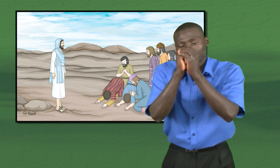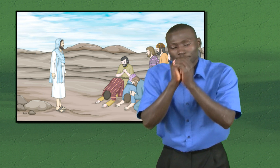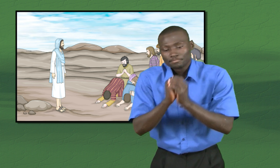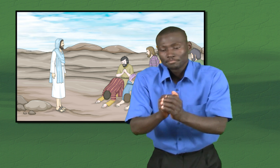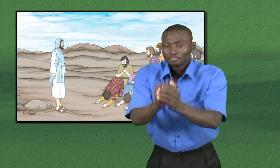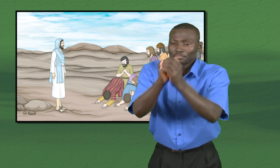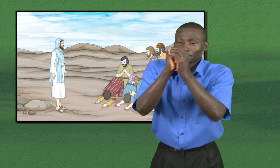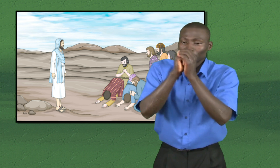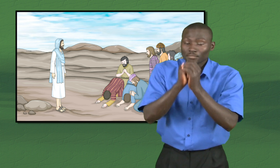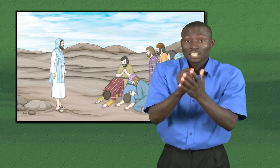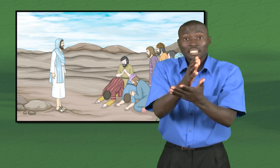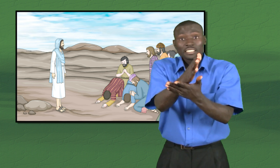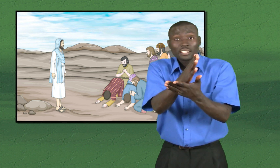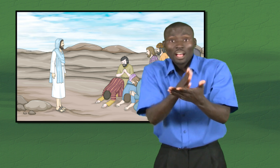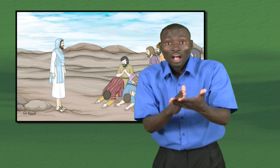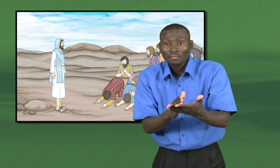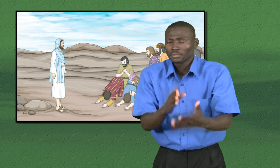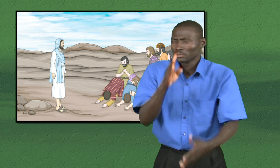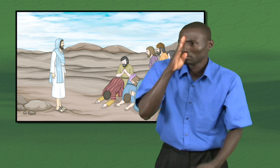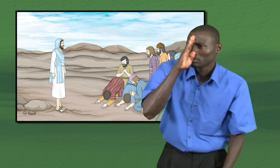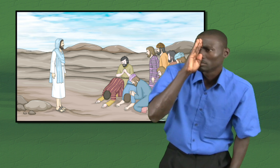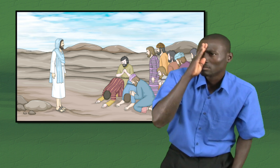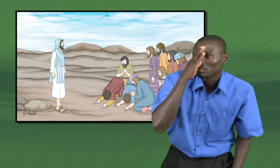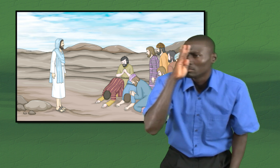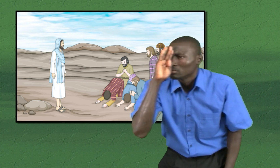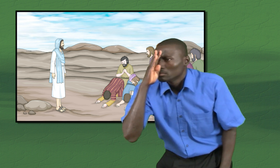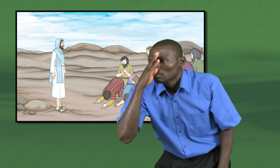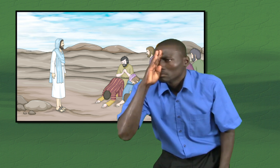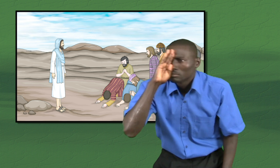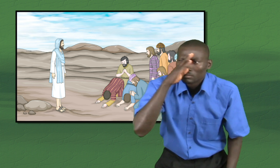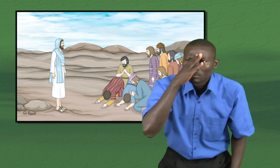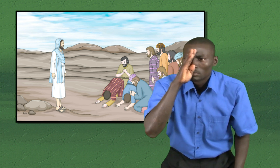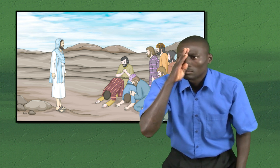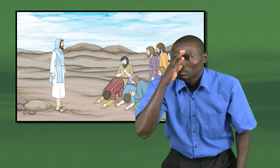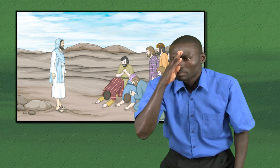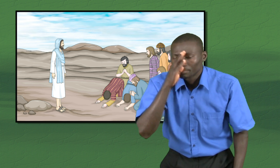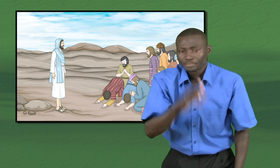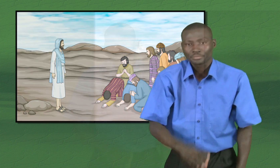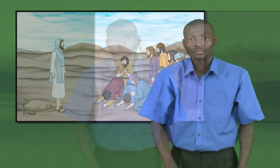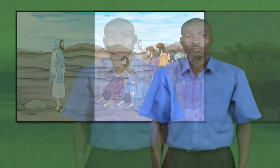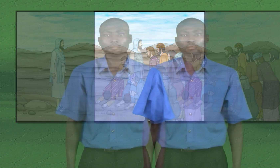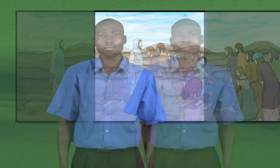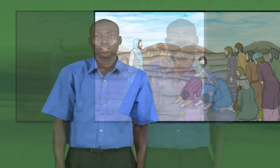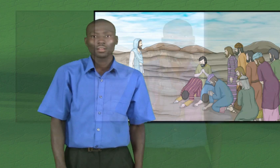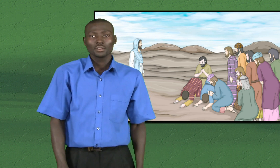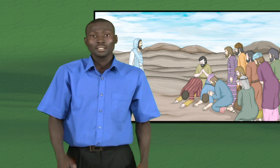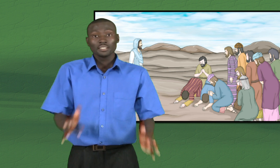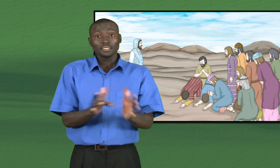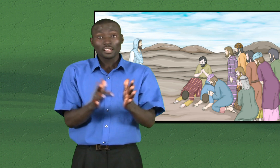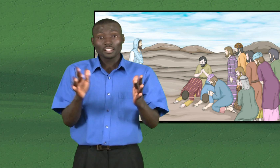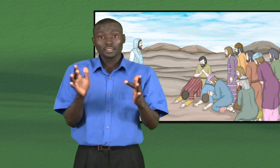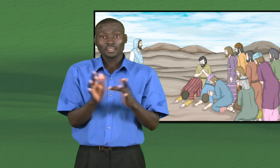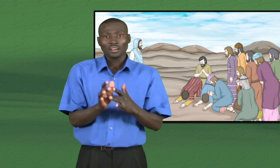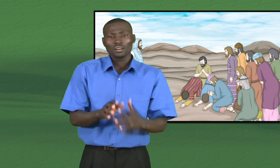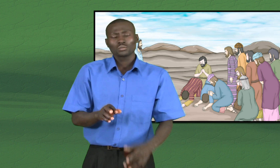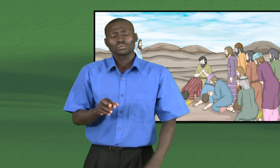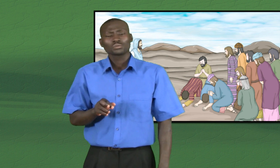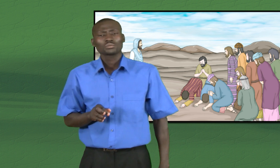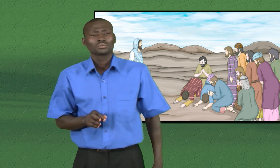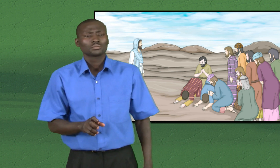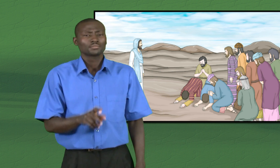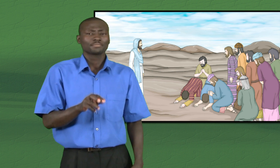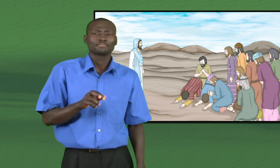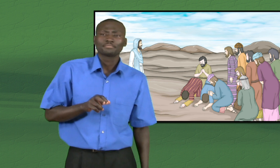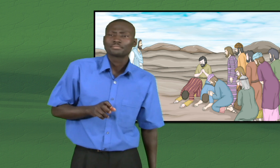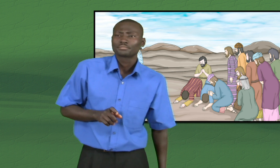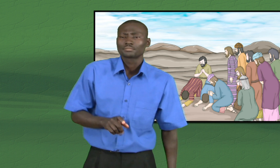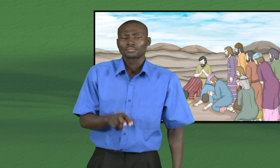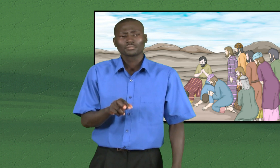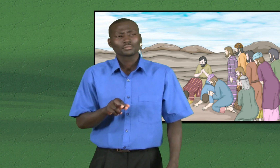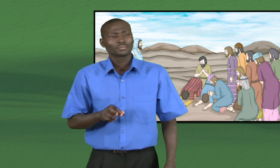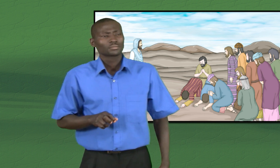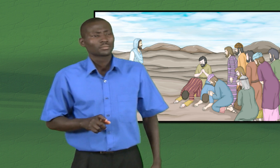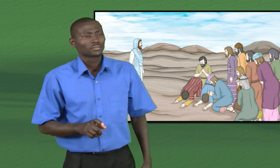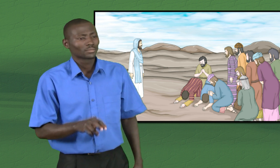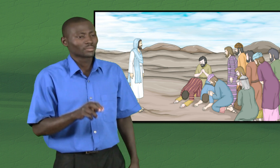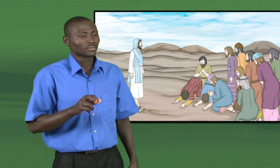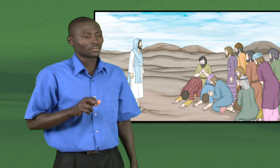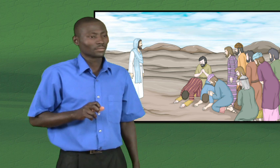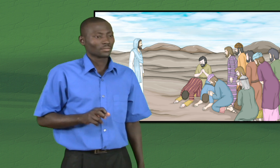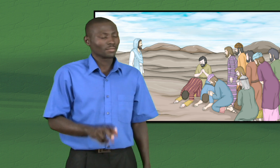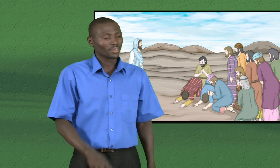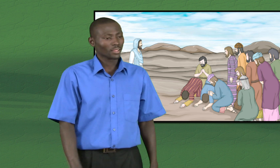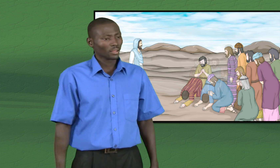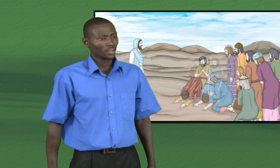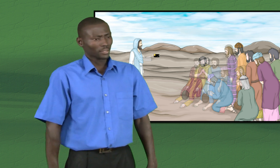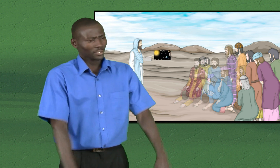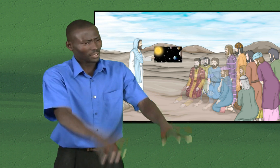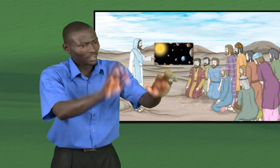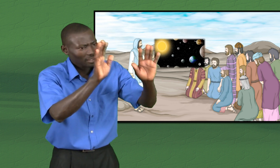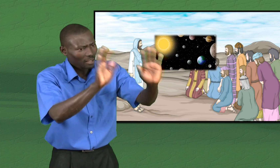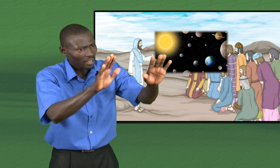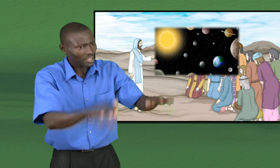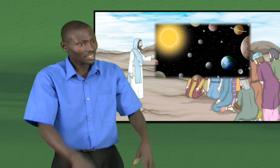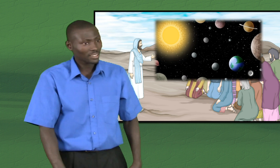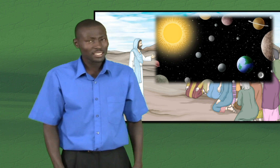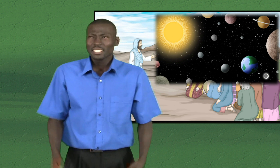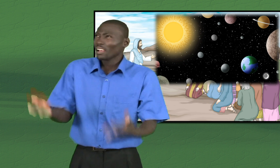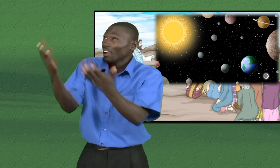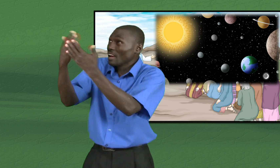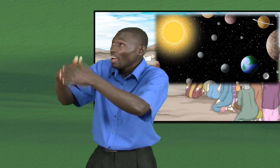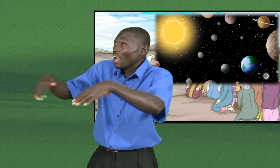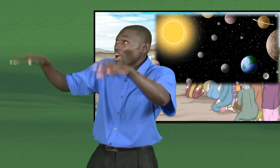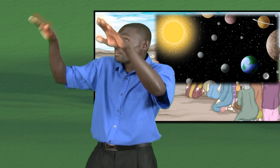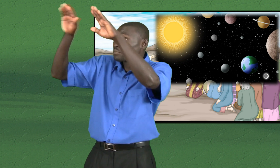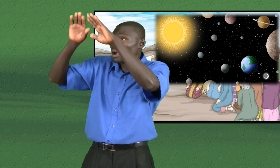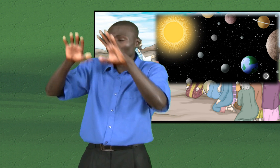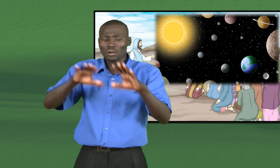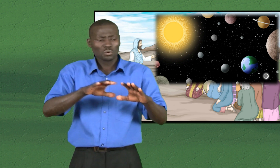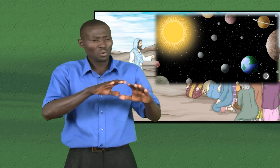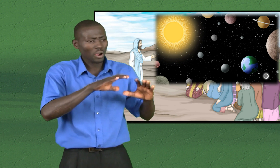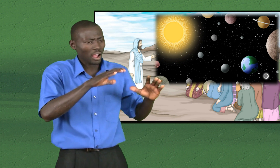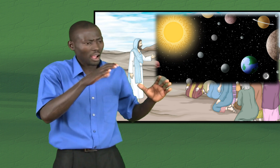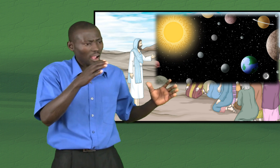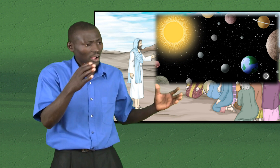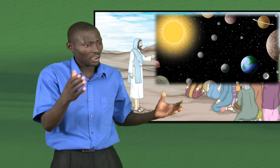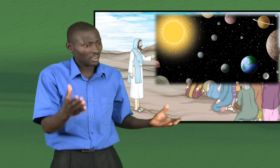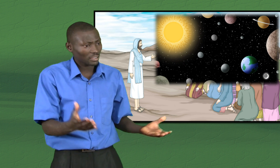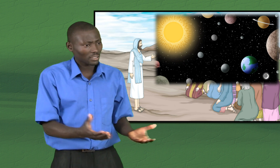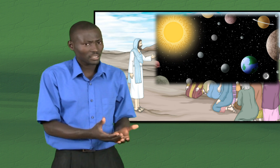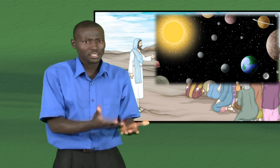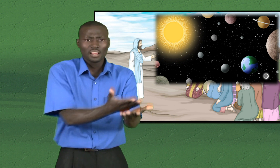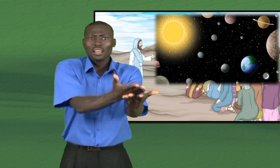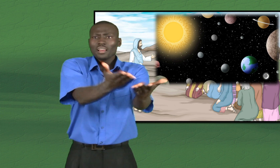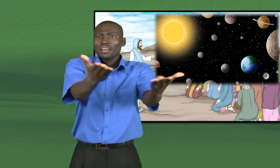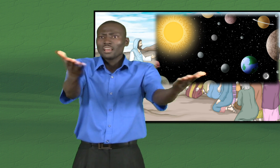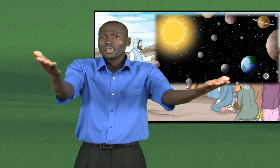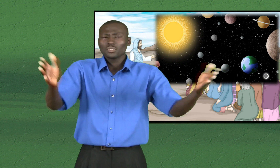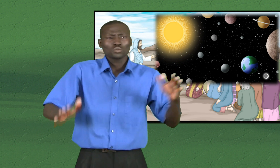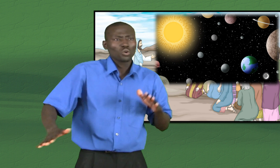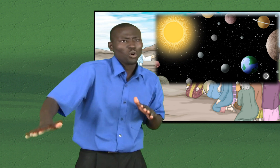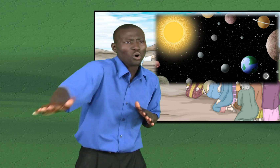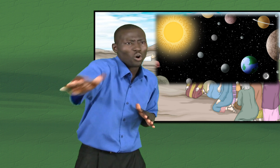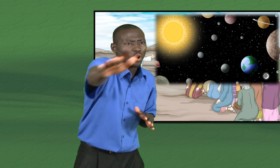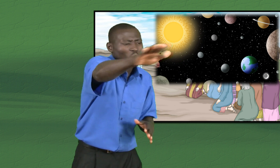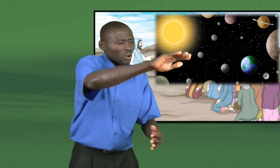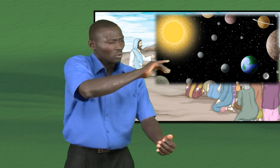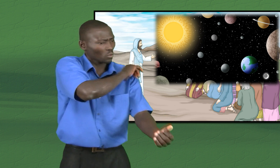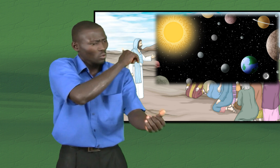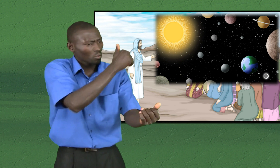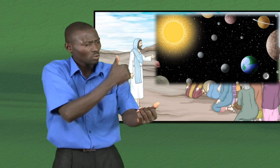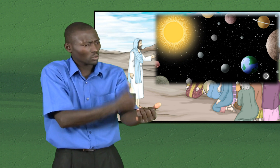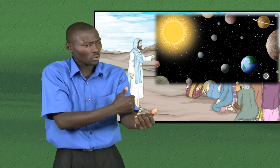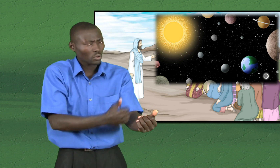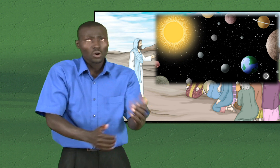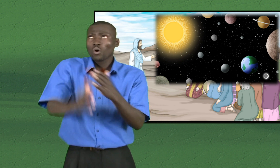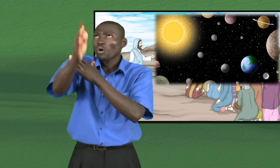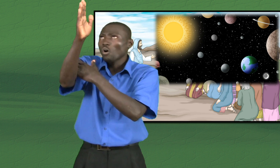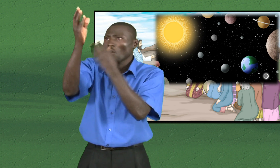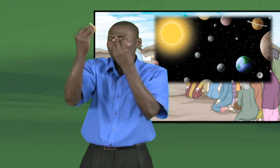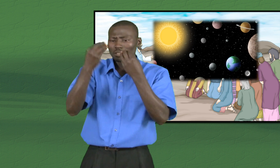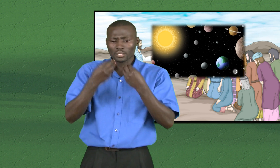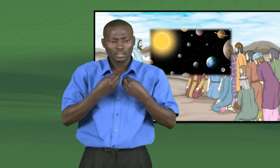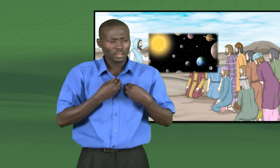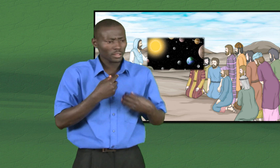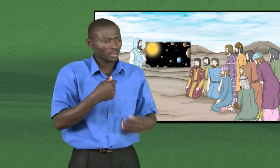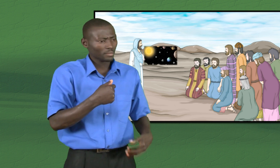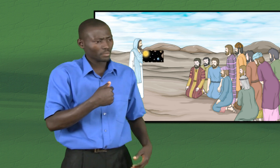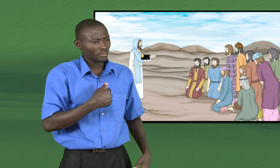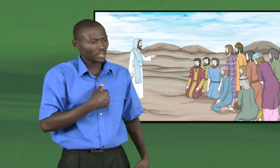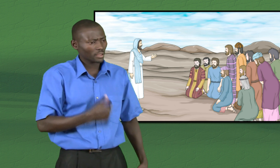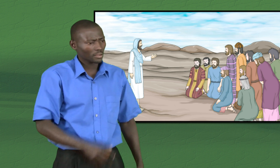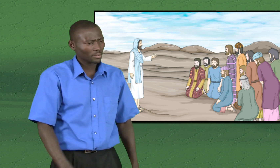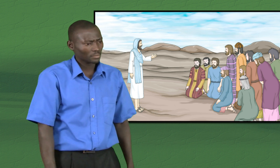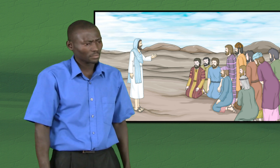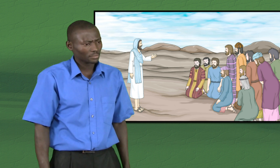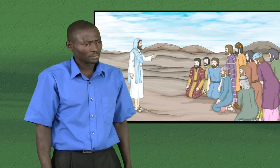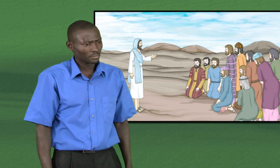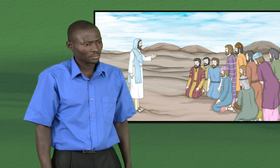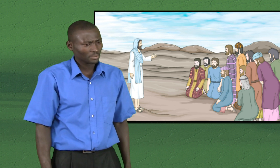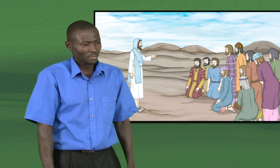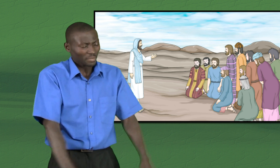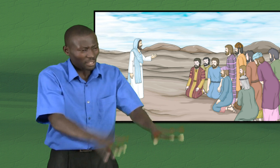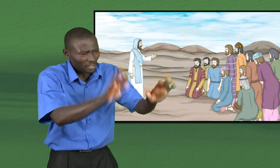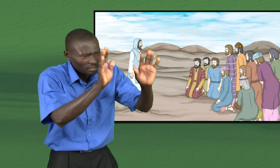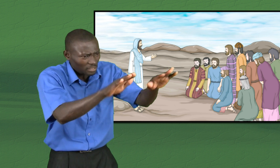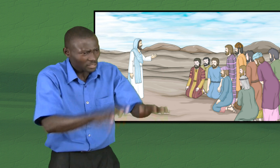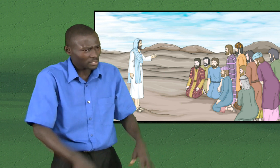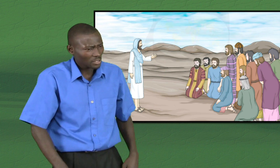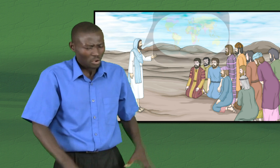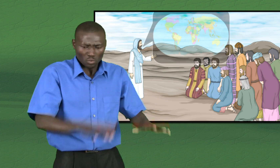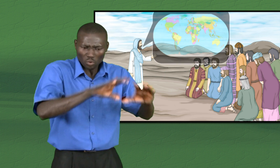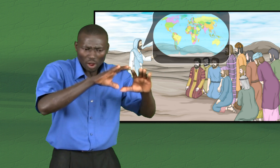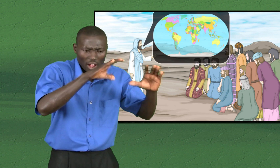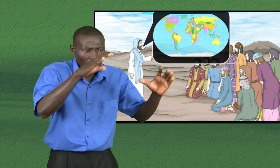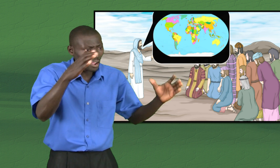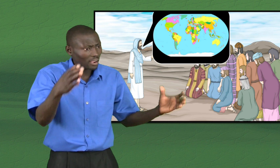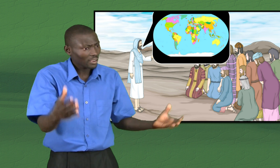Then Jesus came to them and said, “All authority in heaven and on earth has been given to Me.